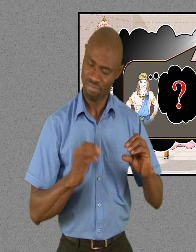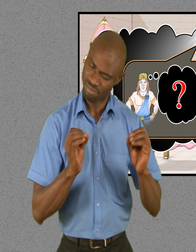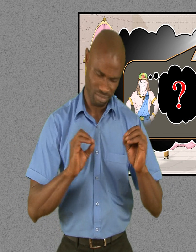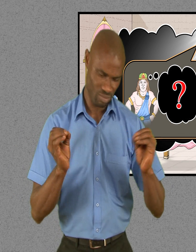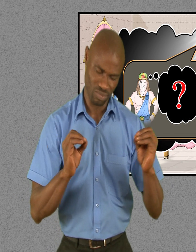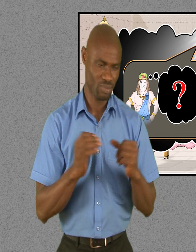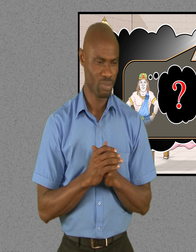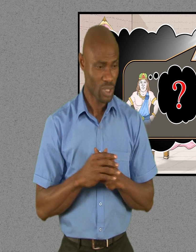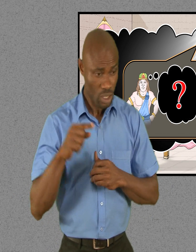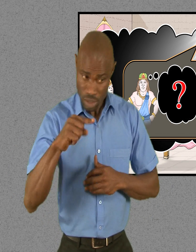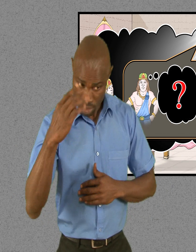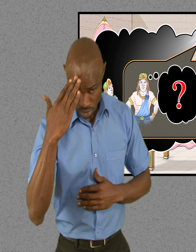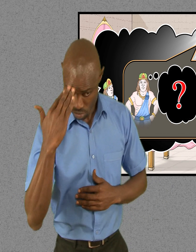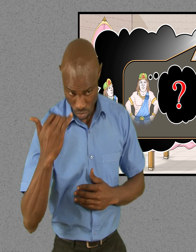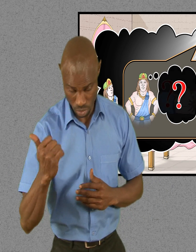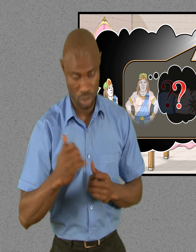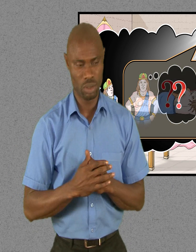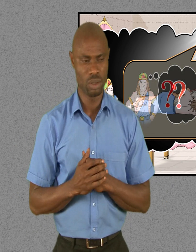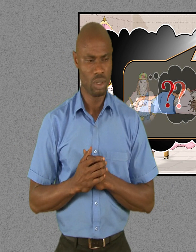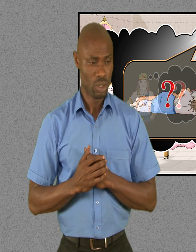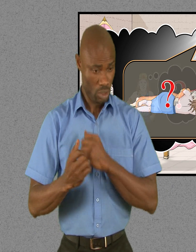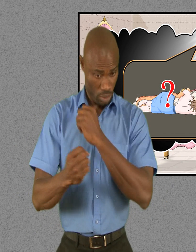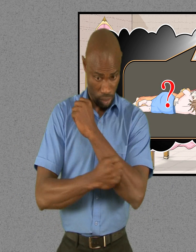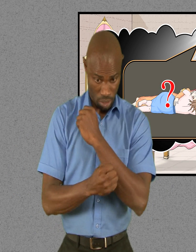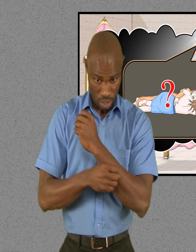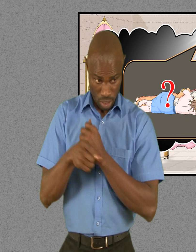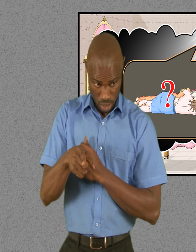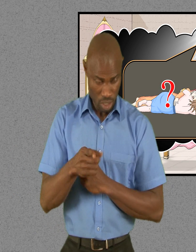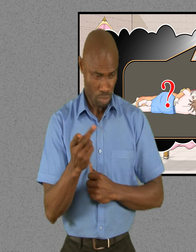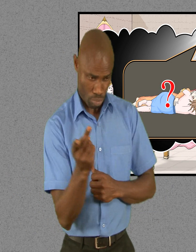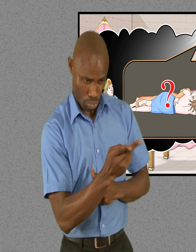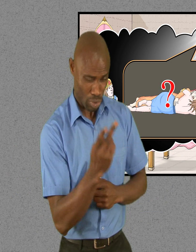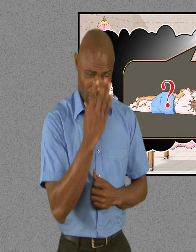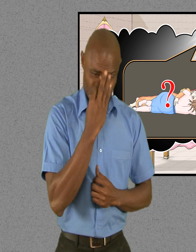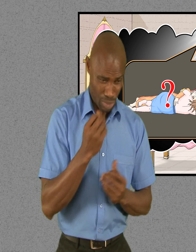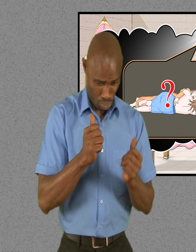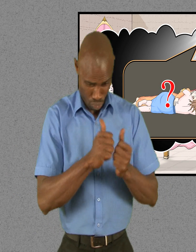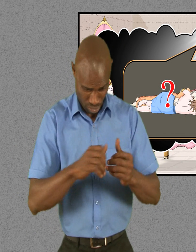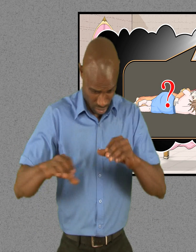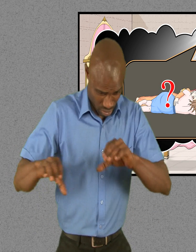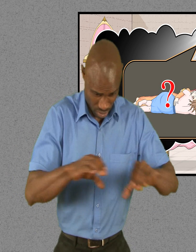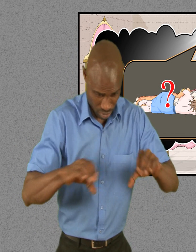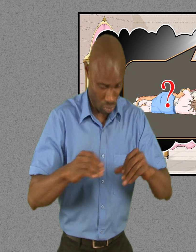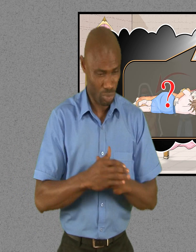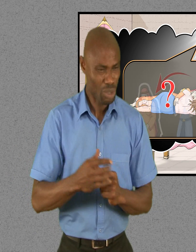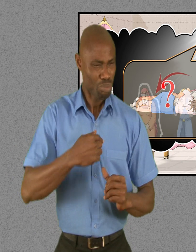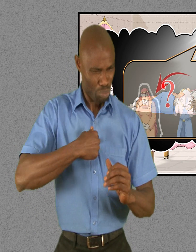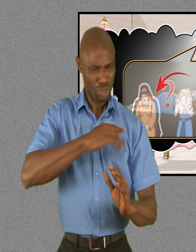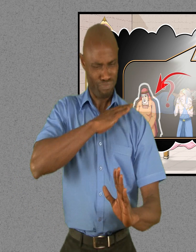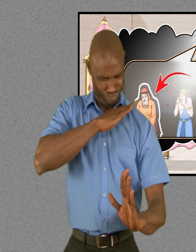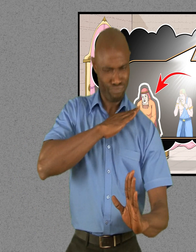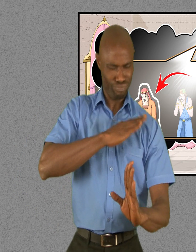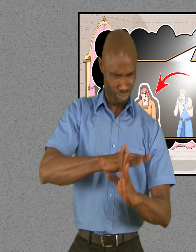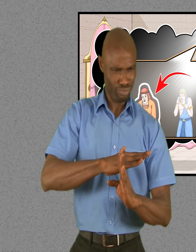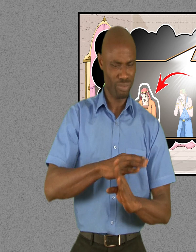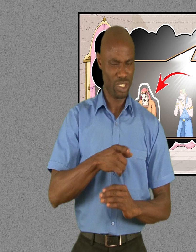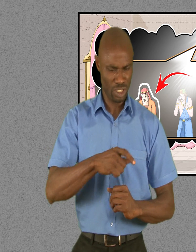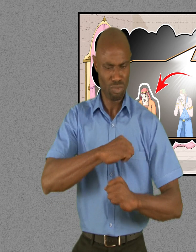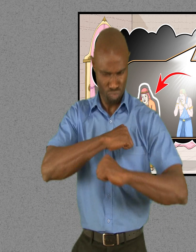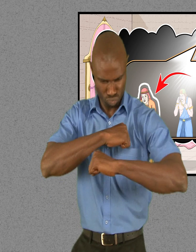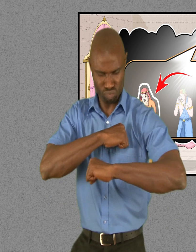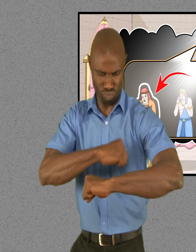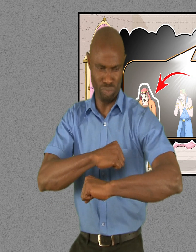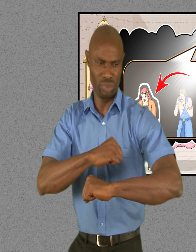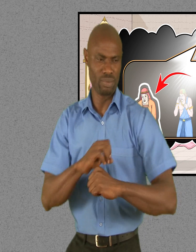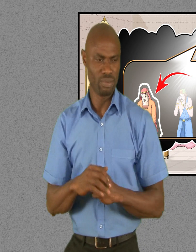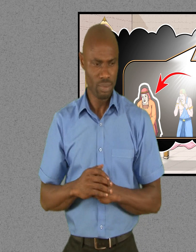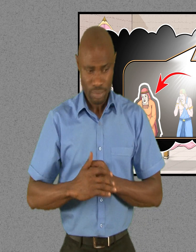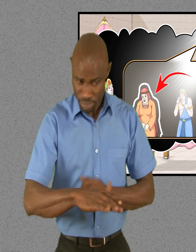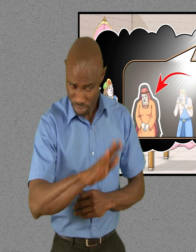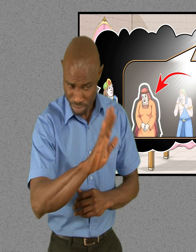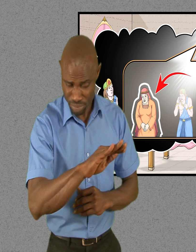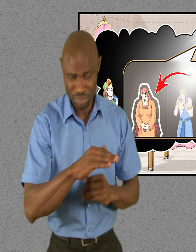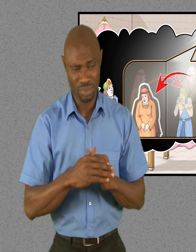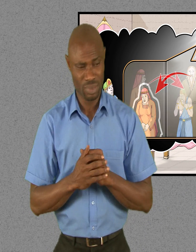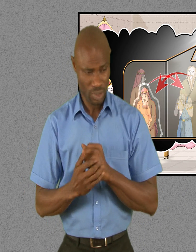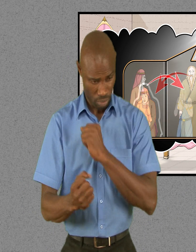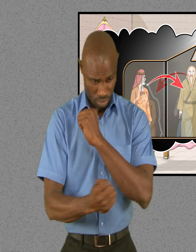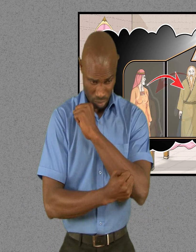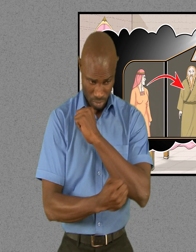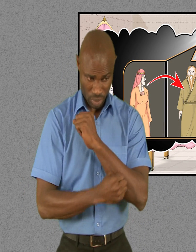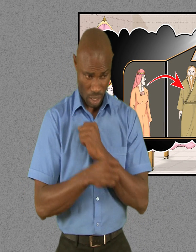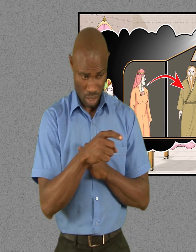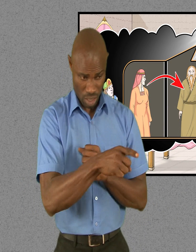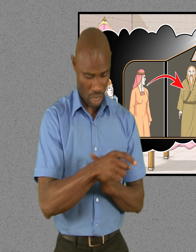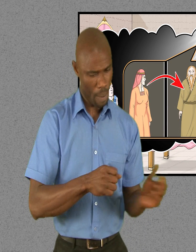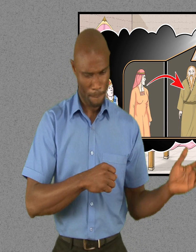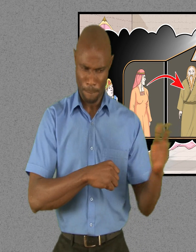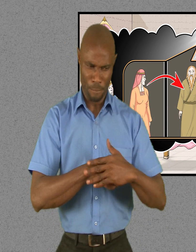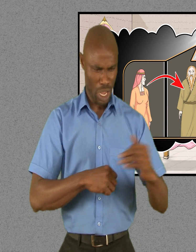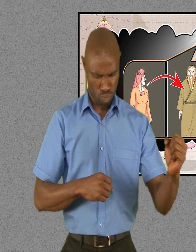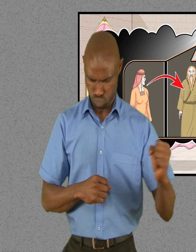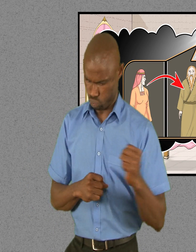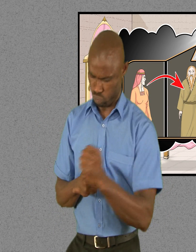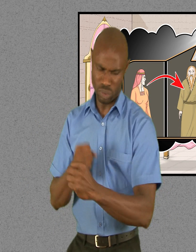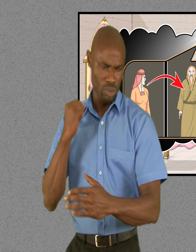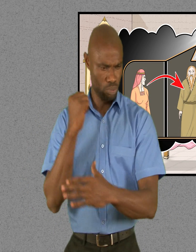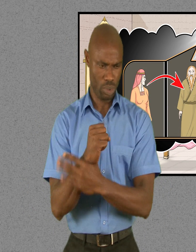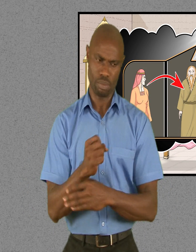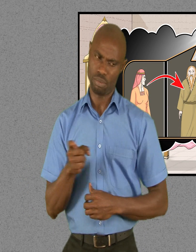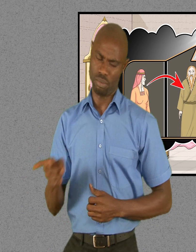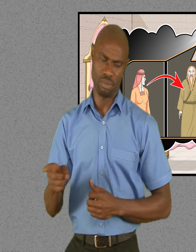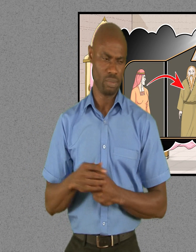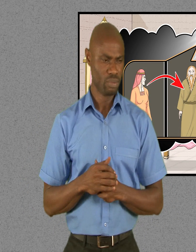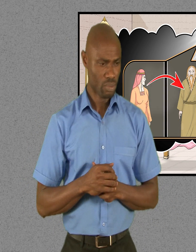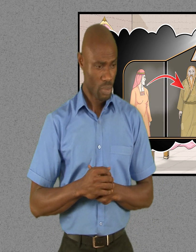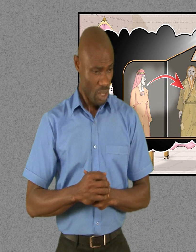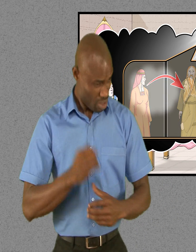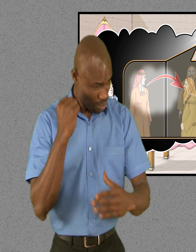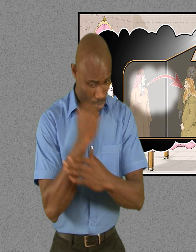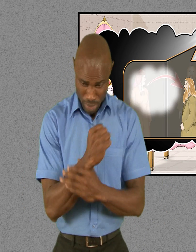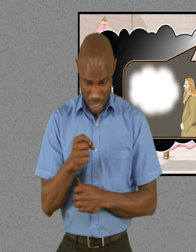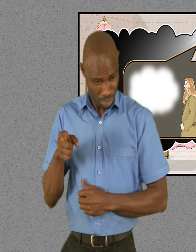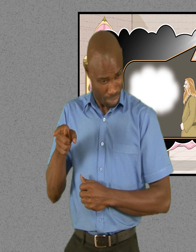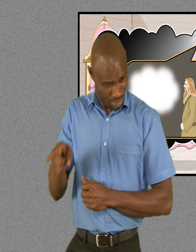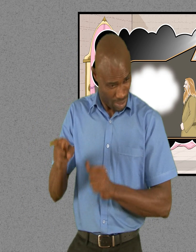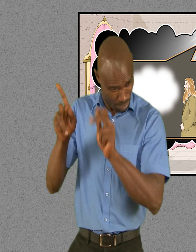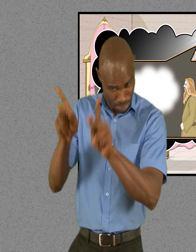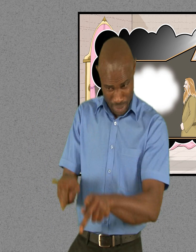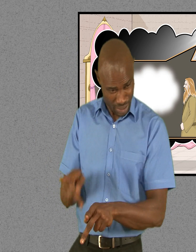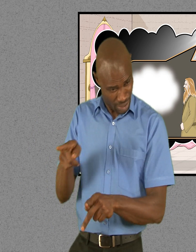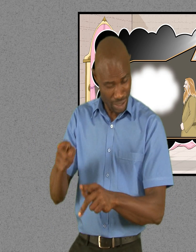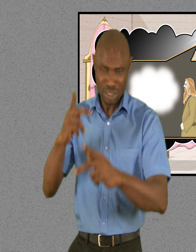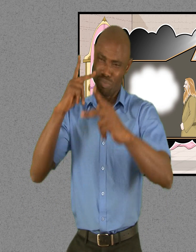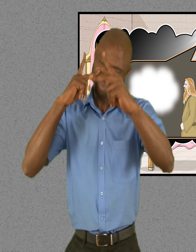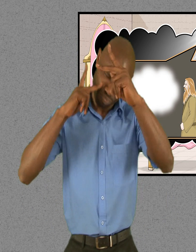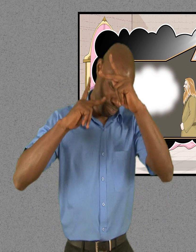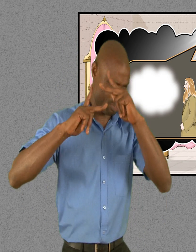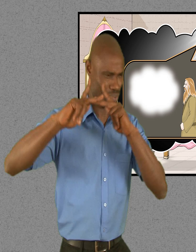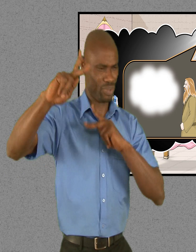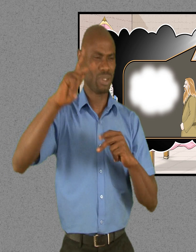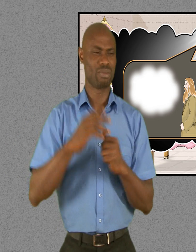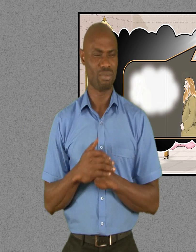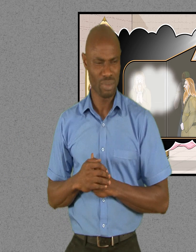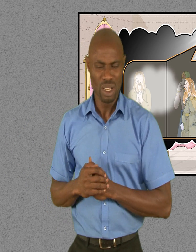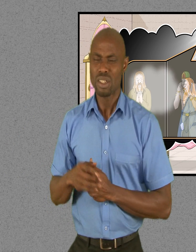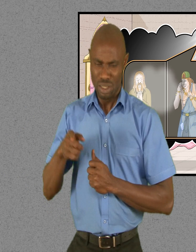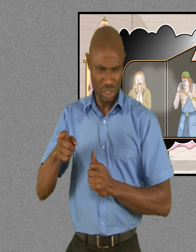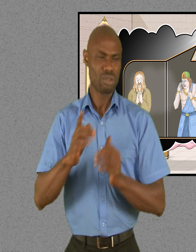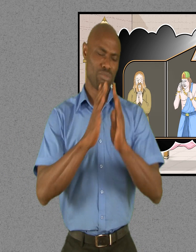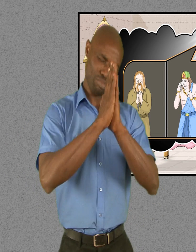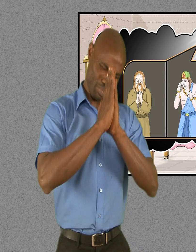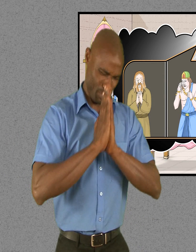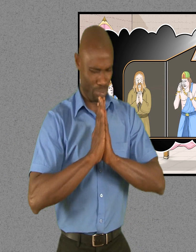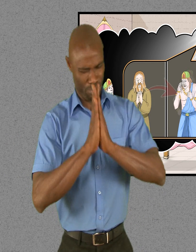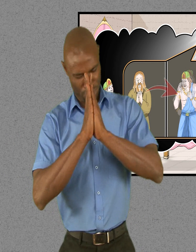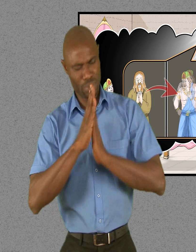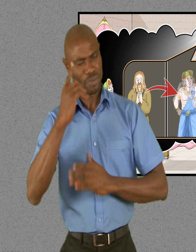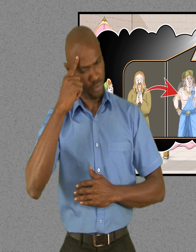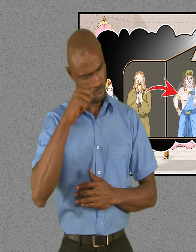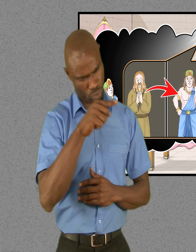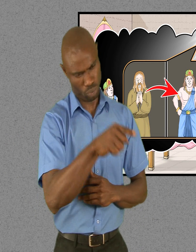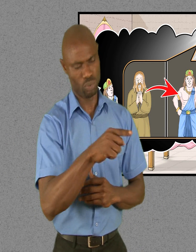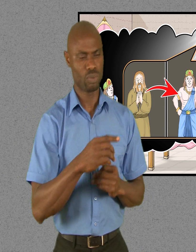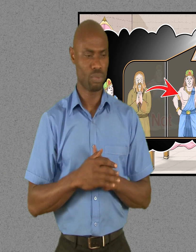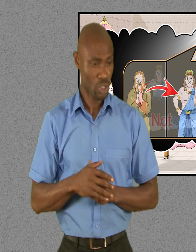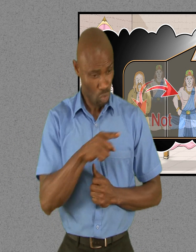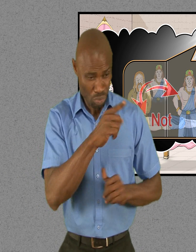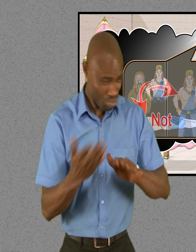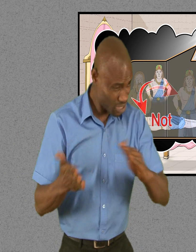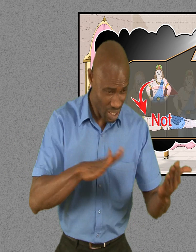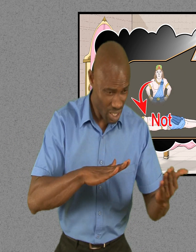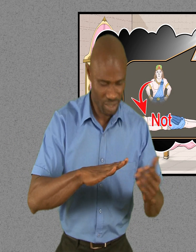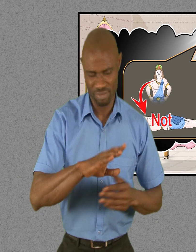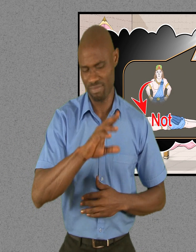That is why I did not let you touch her. Now return the man’s wife, for he is a prophet; he will pray for you and you will live.